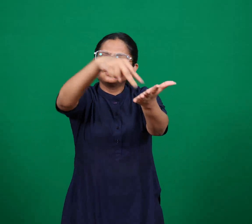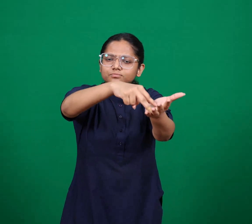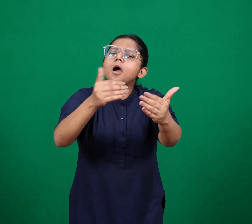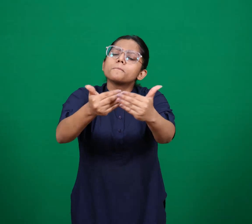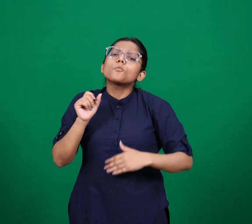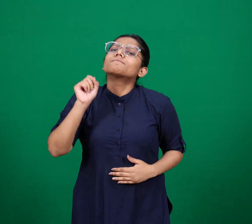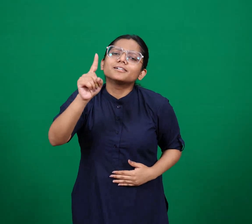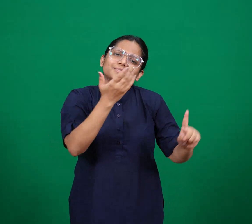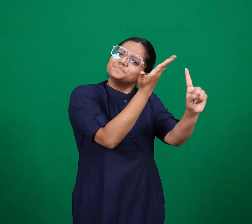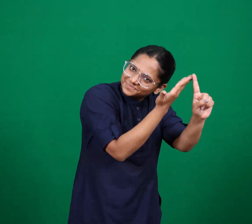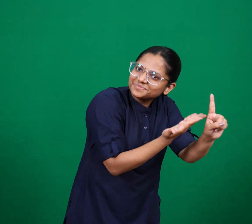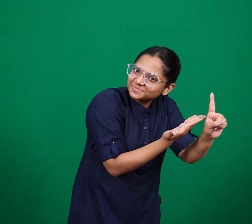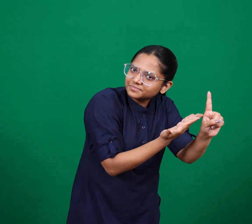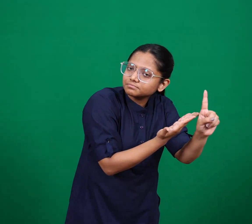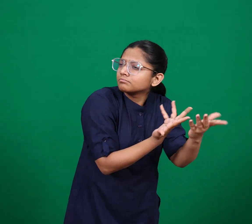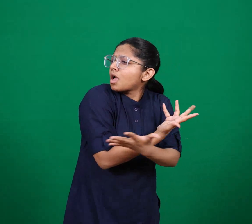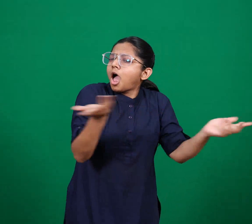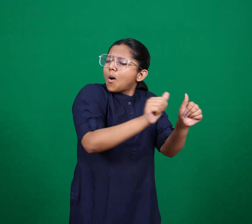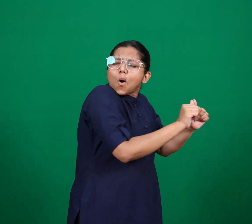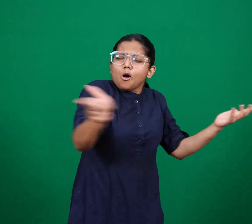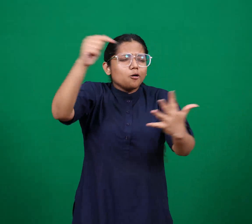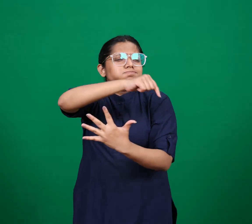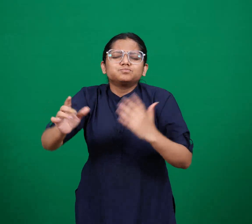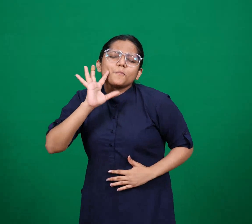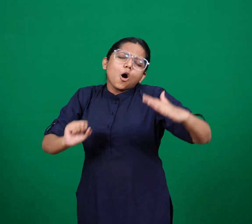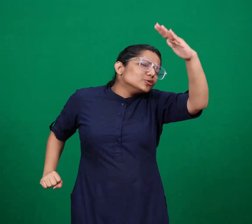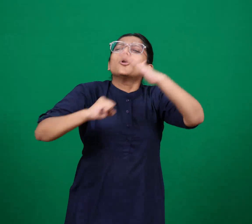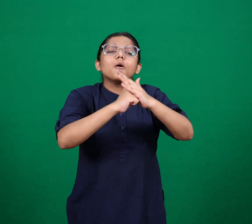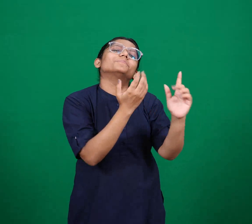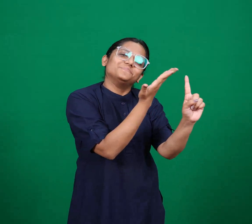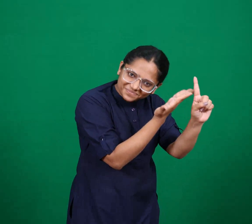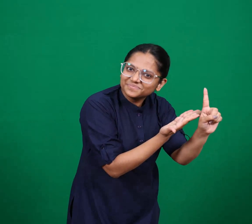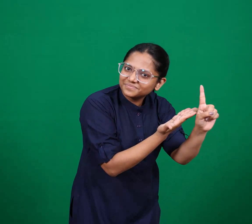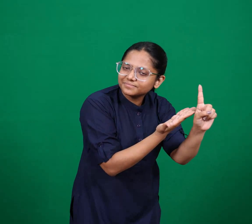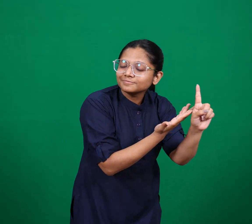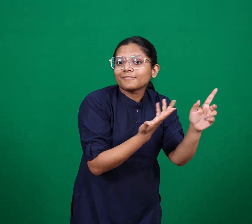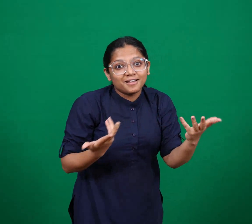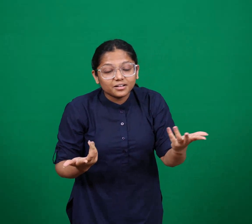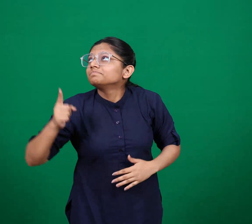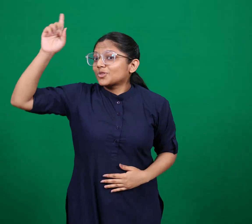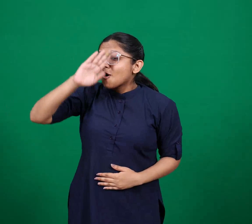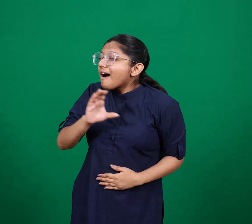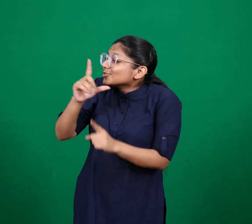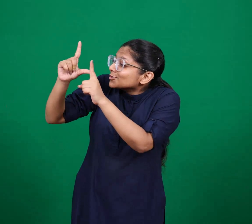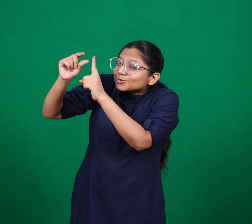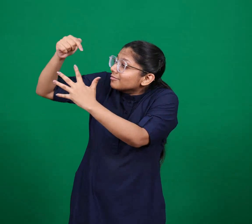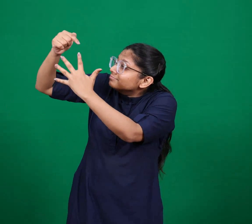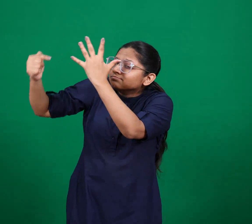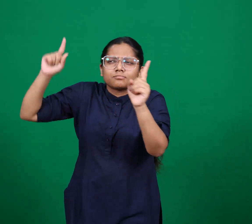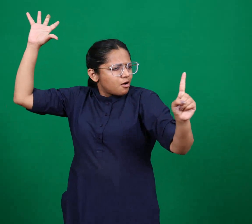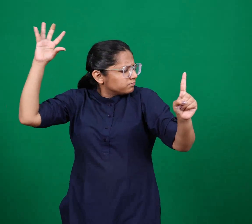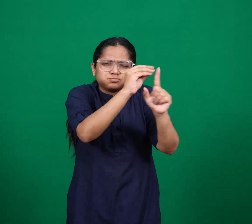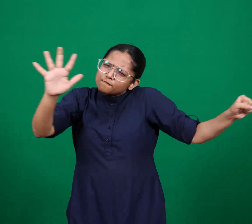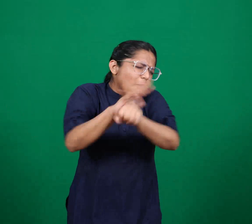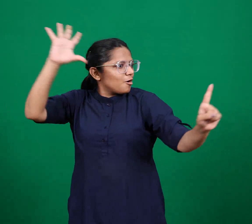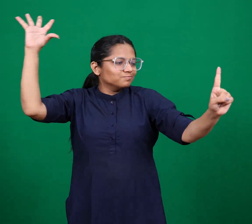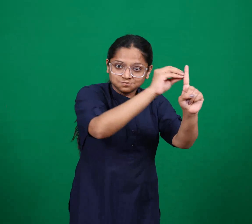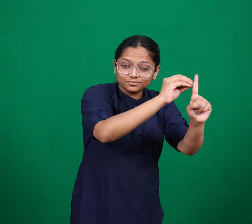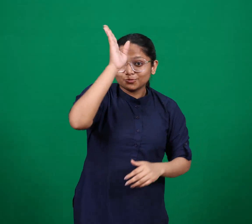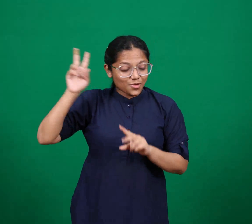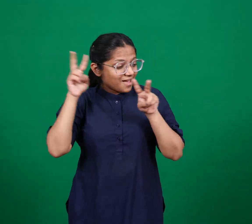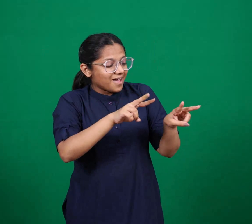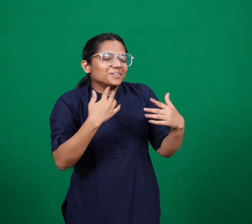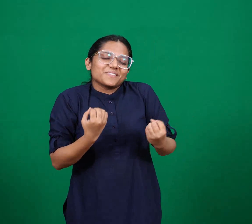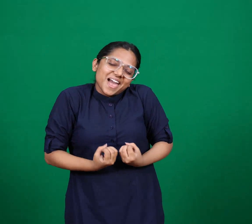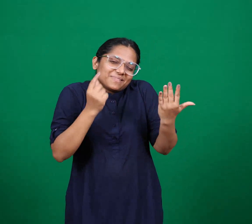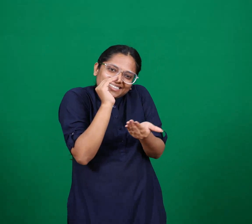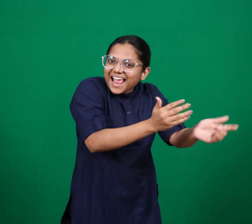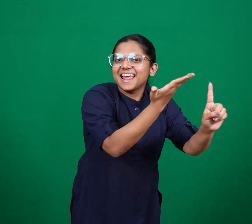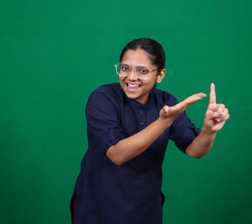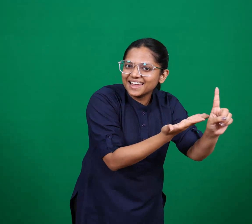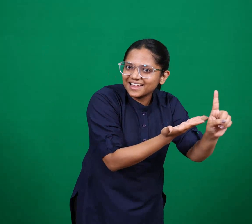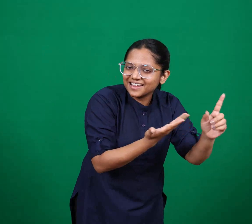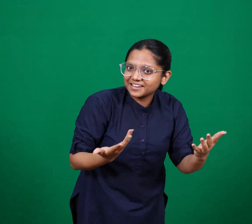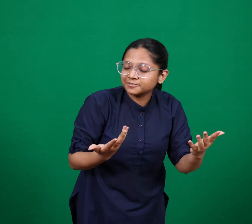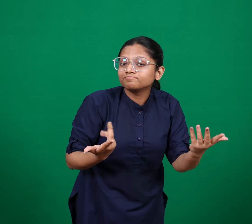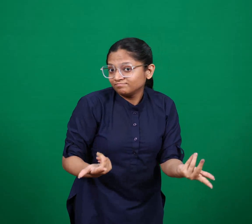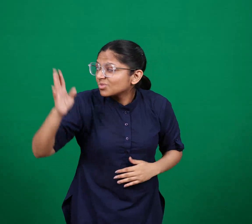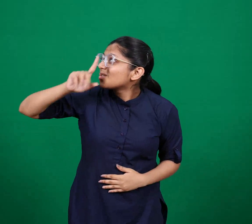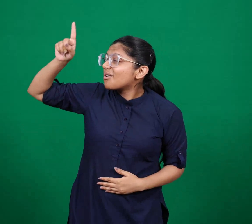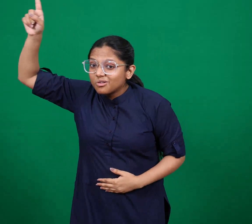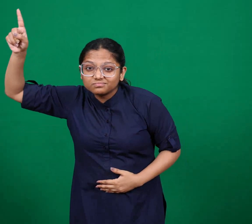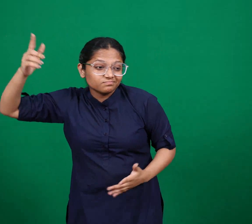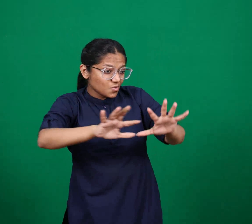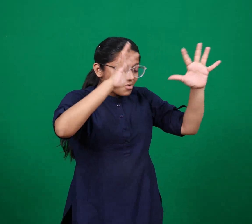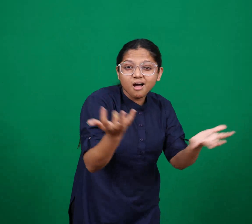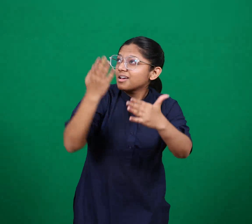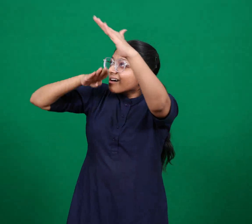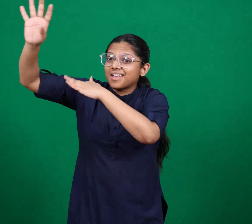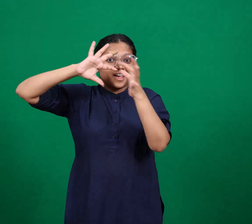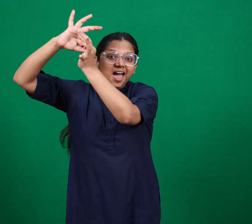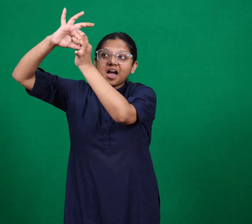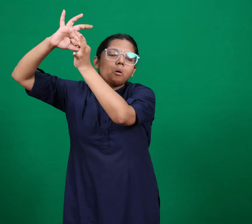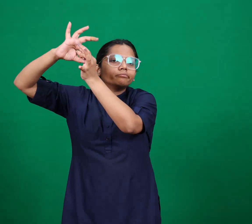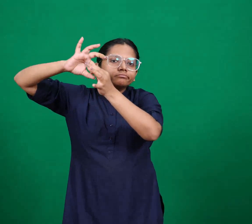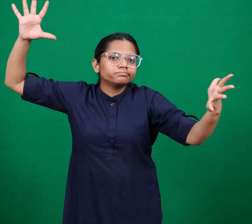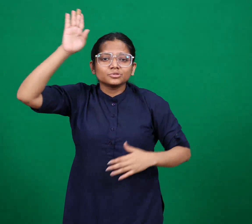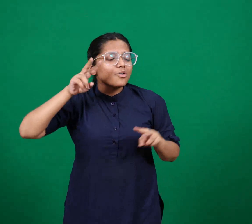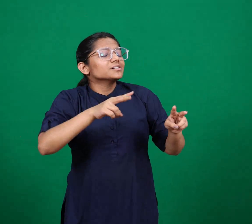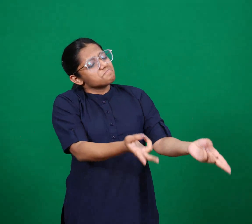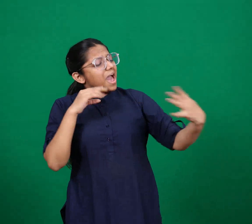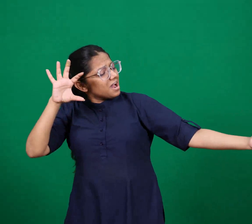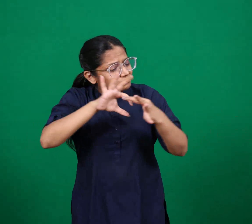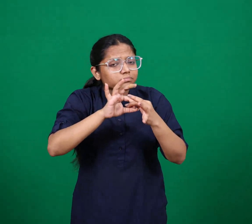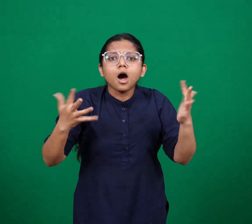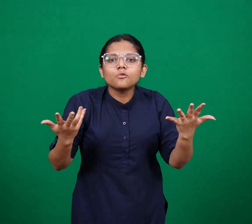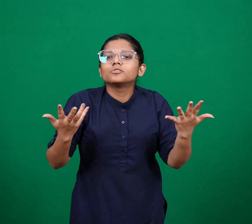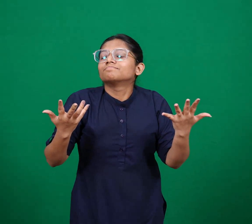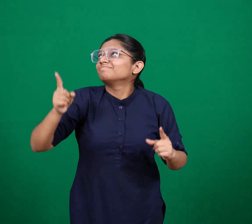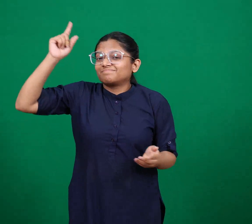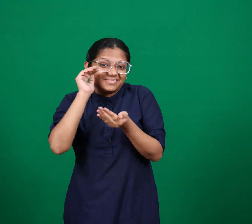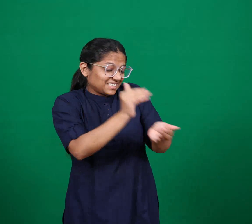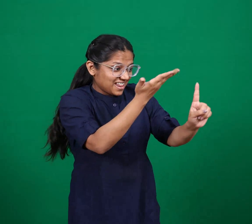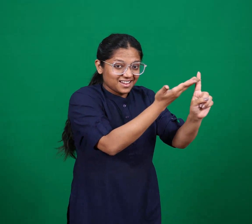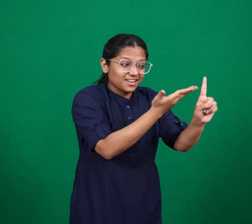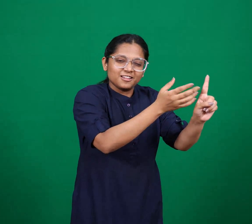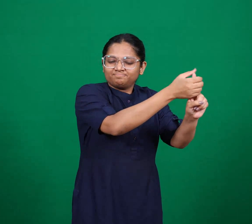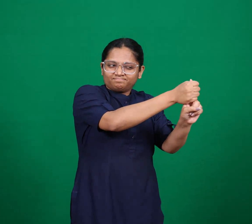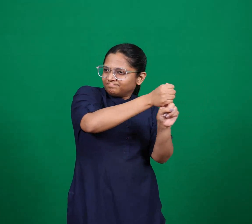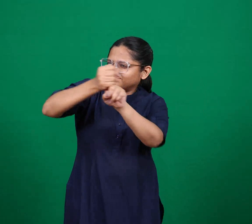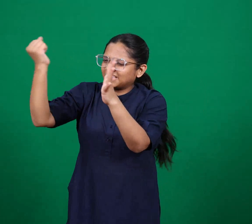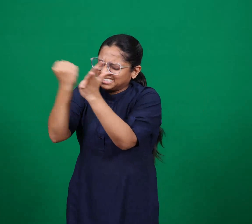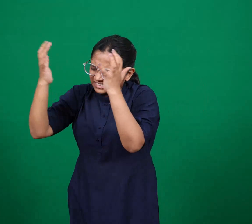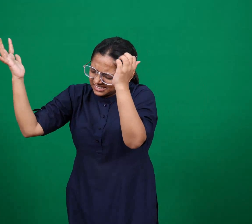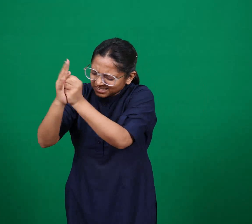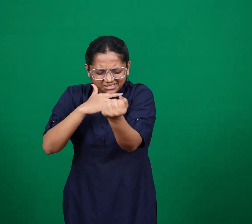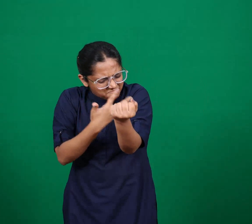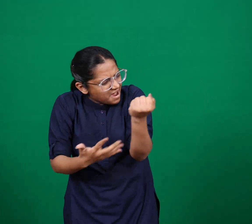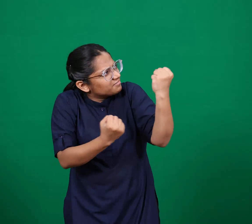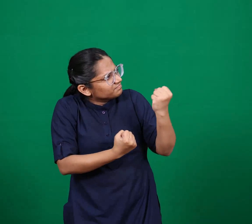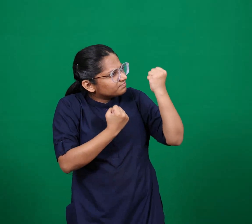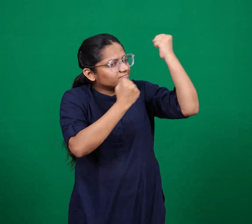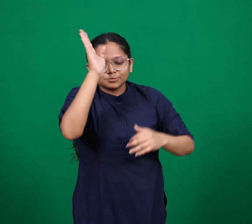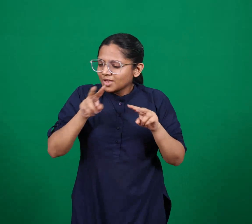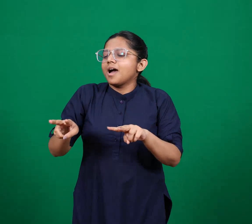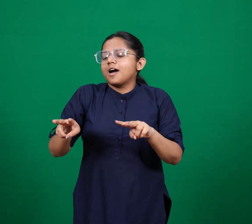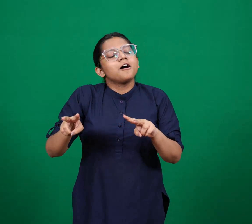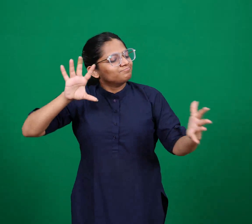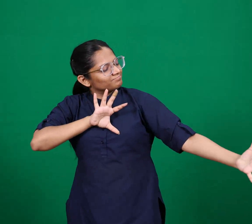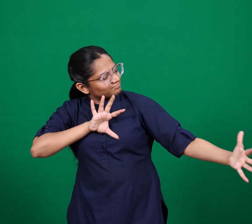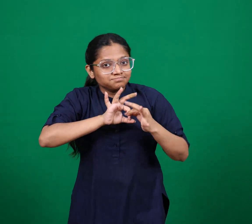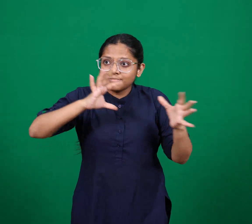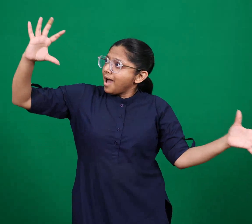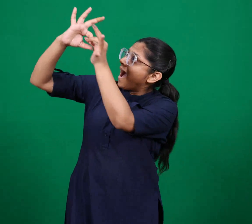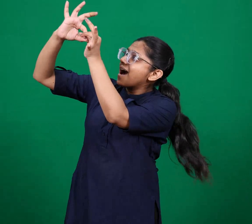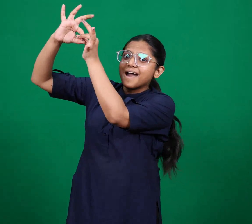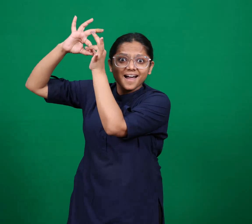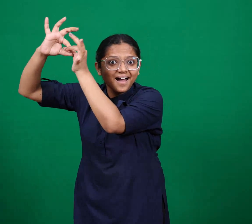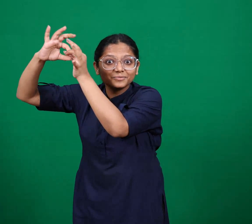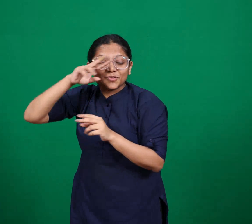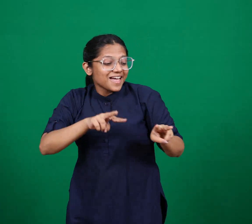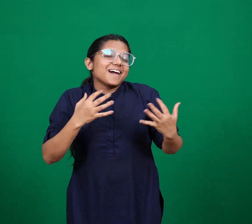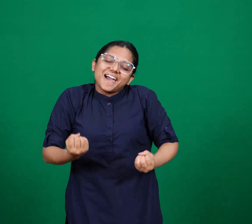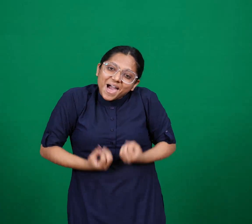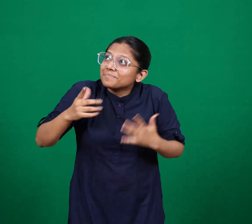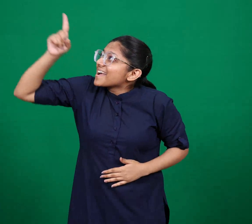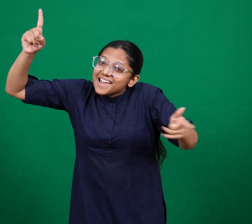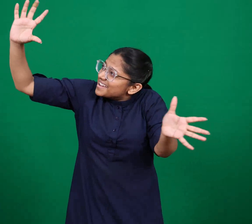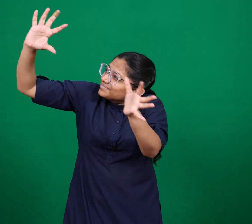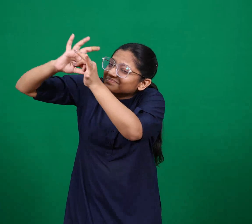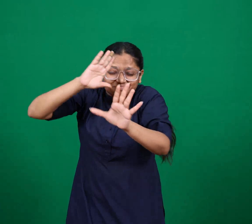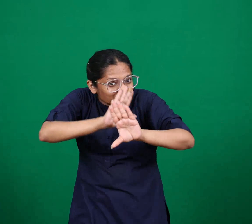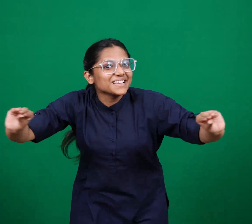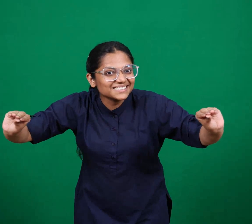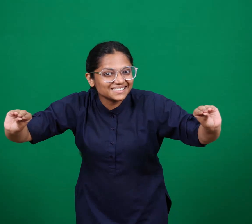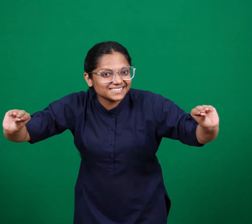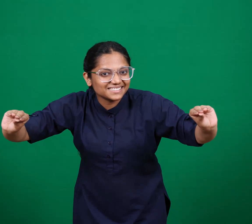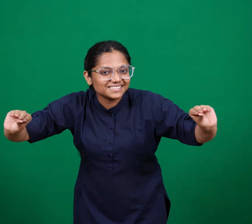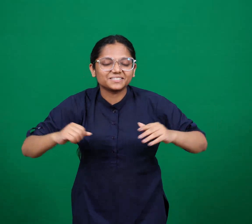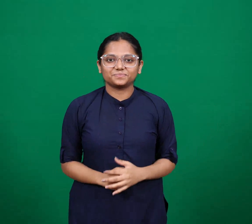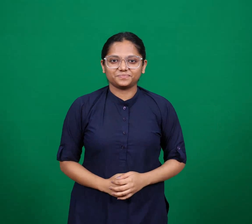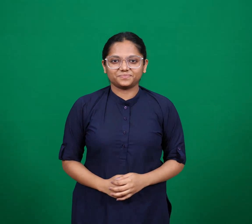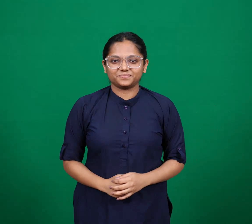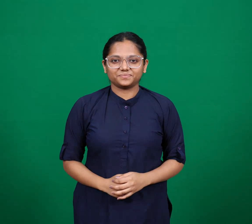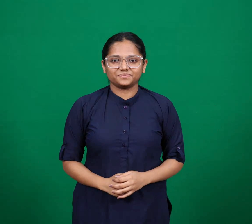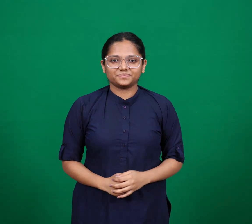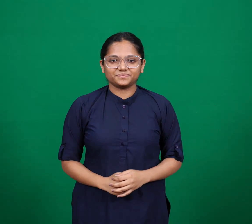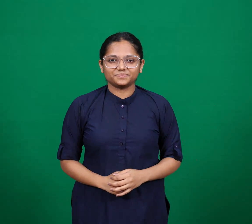For God was pleased to have all His fullness dwell in Him, and through Him to reconcile to Himself all things, whether things on earth or things in heaven, by making peace through the blood of His cross.